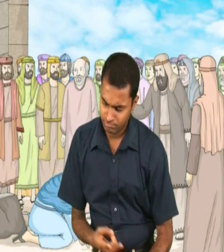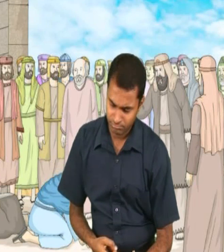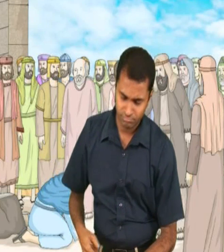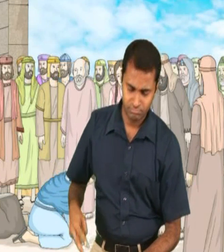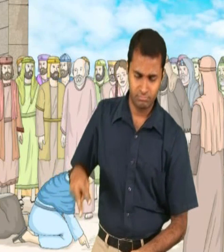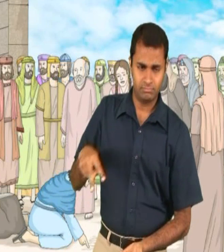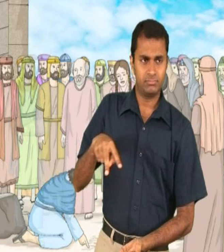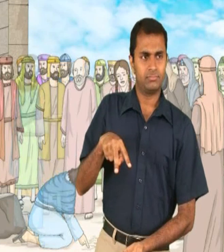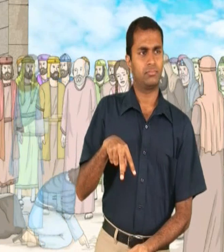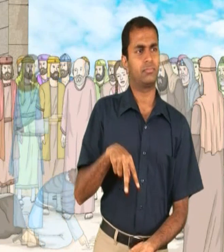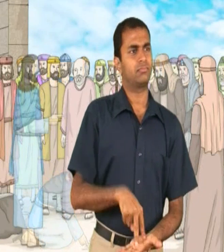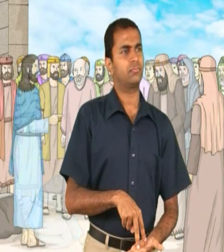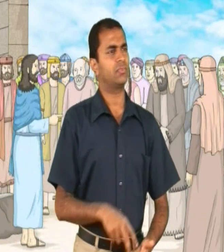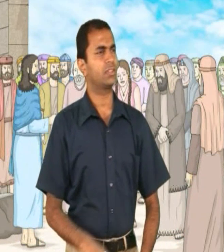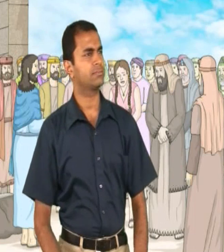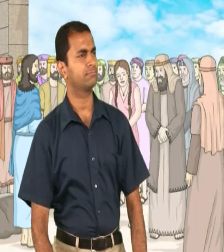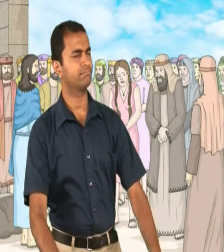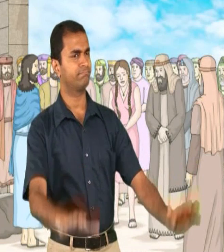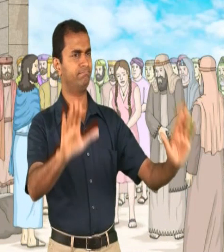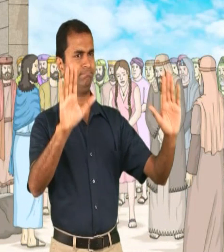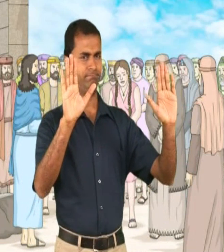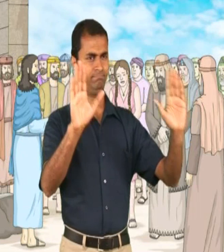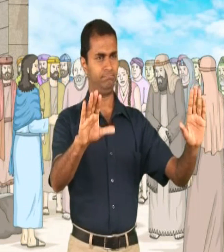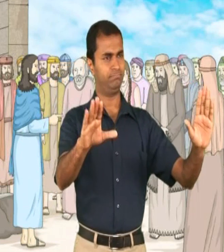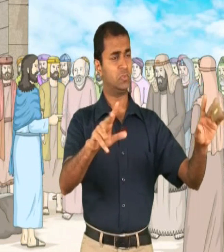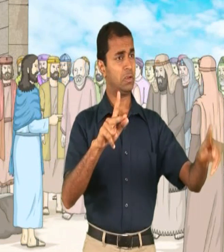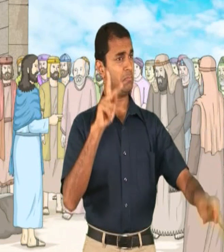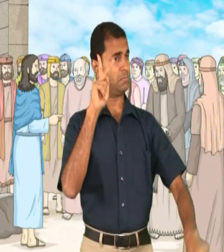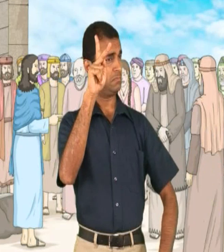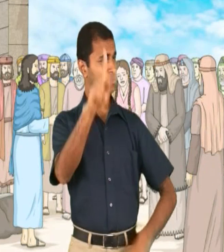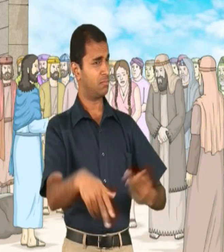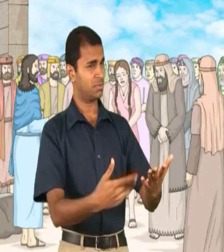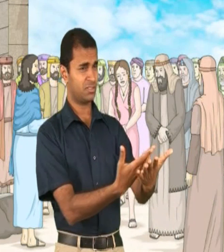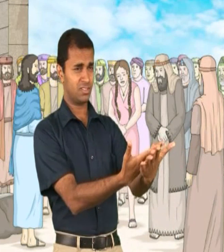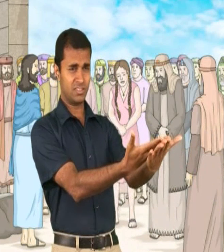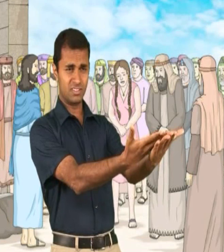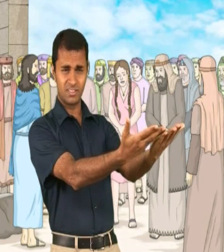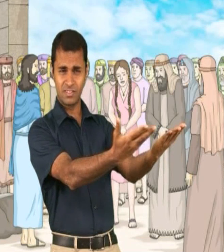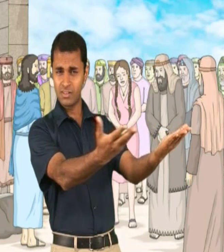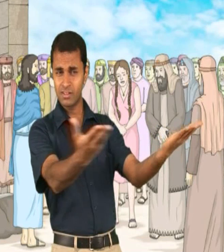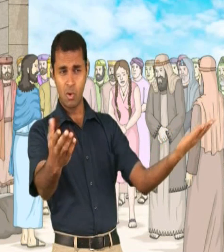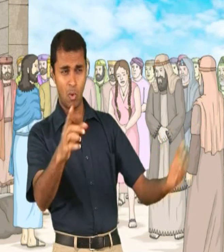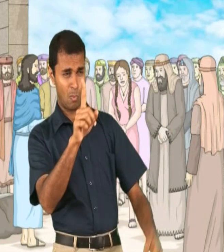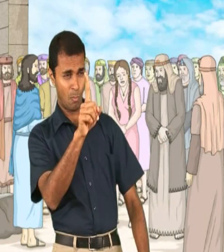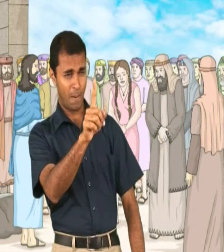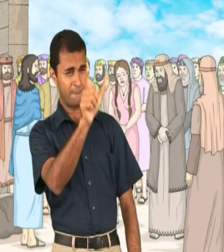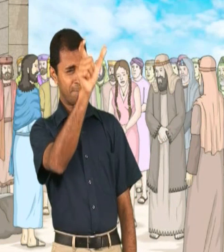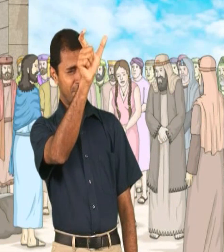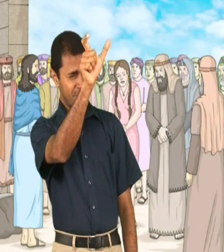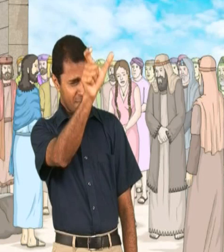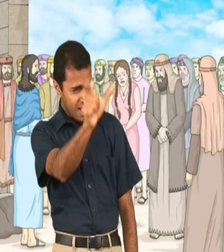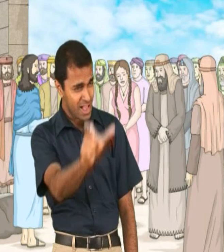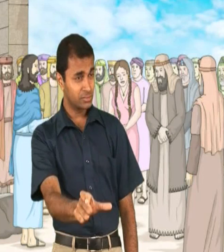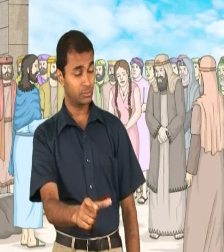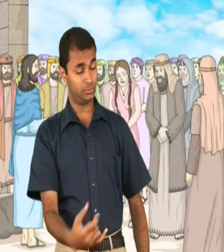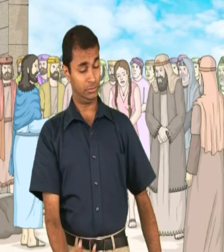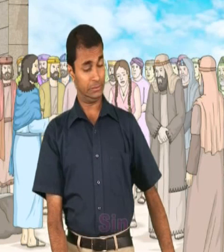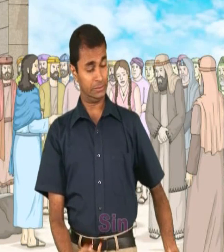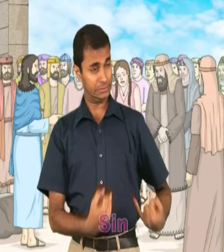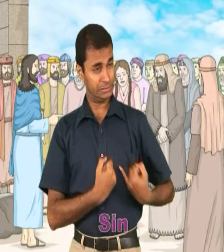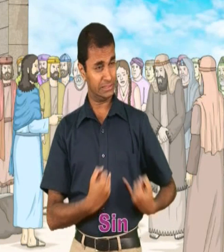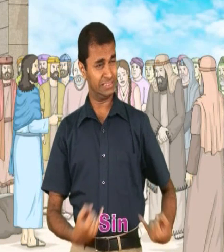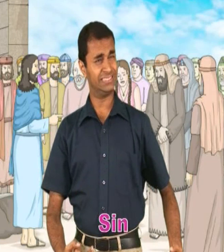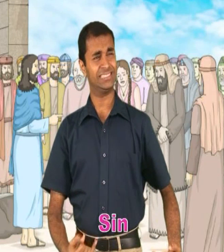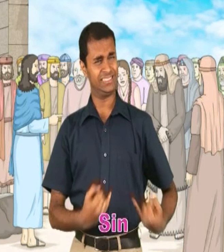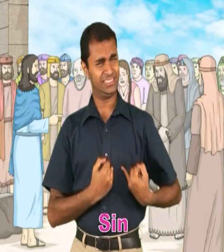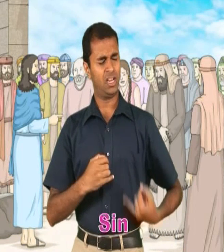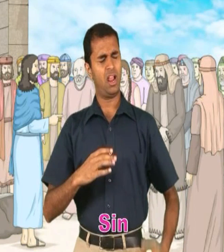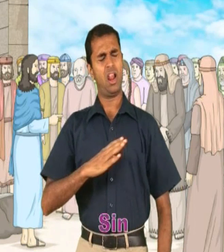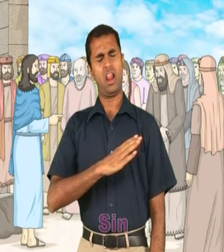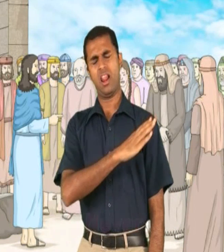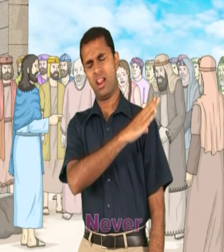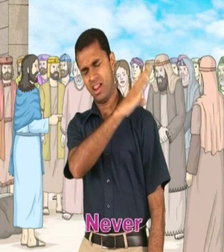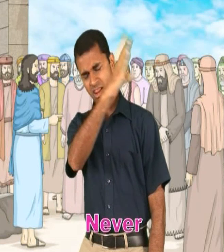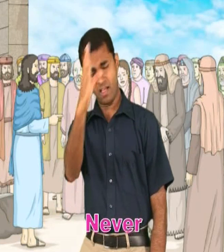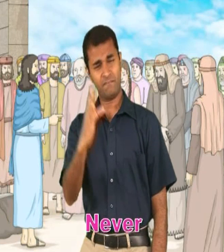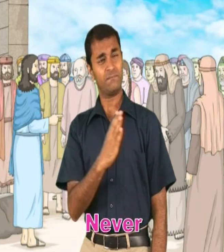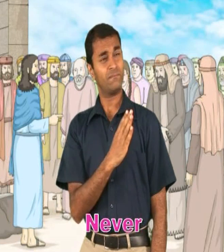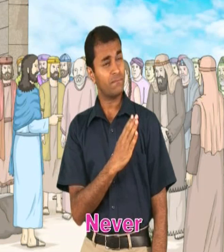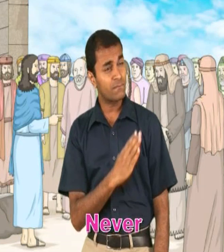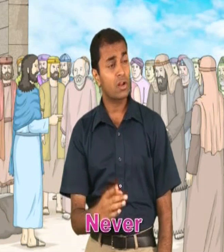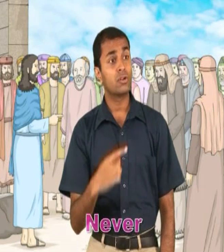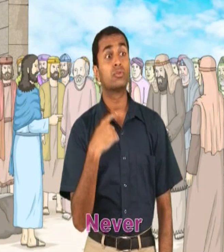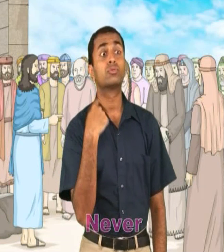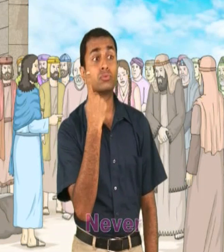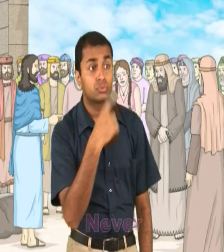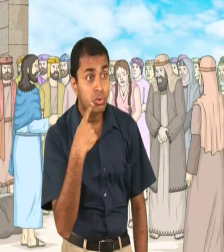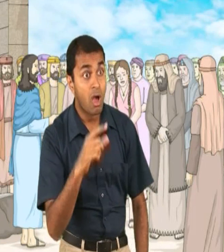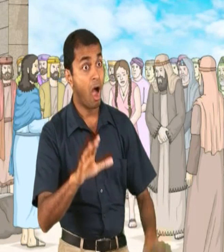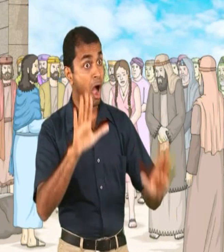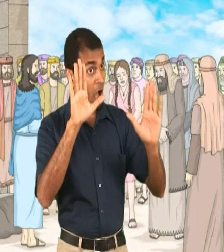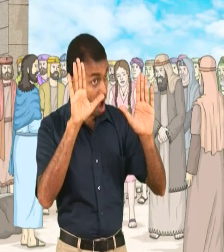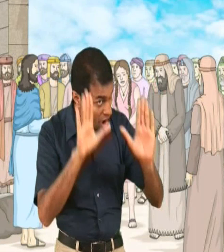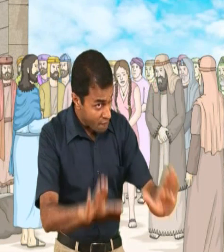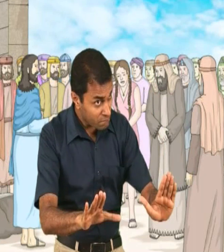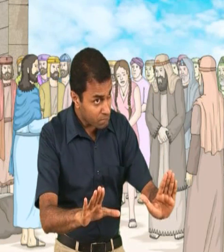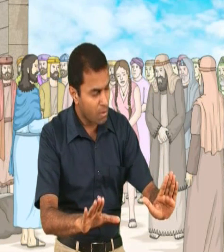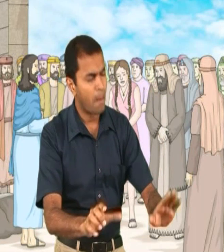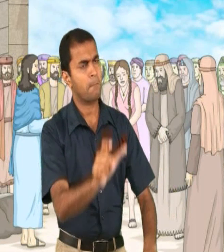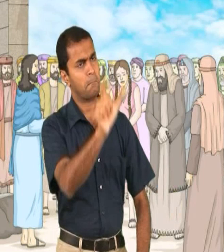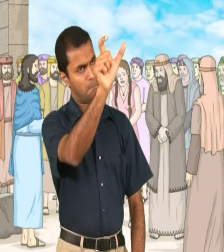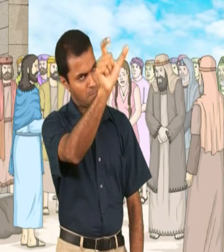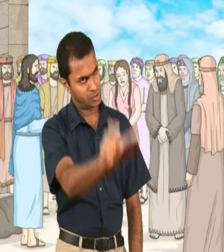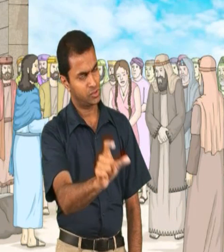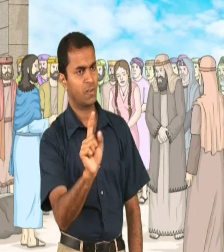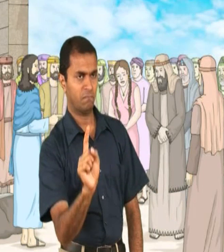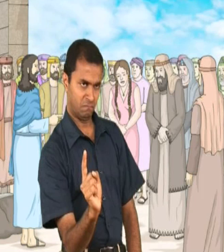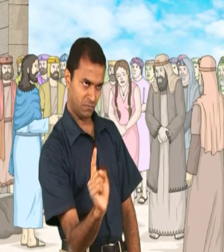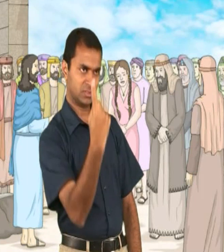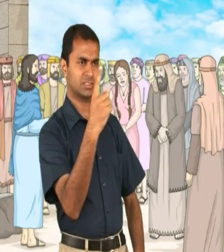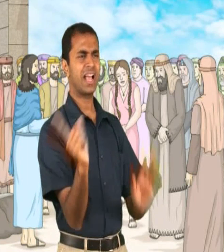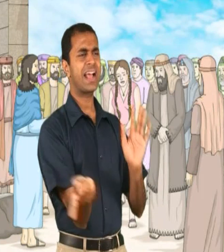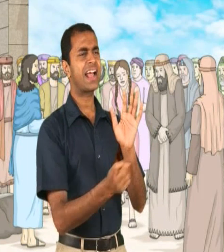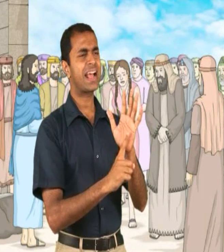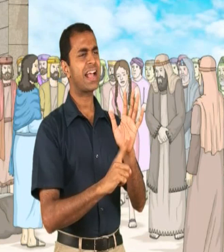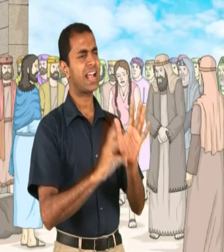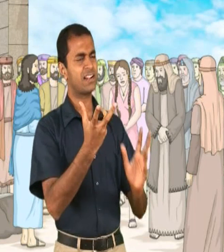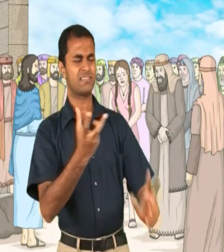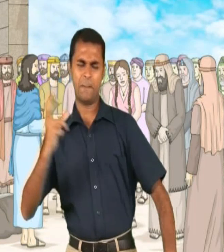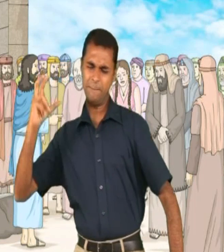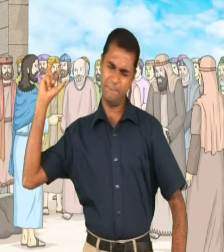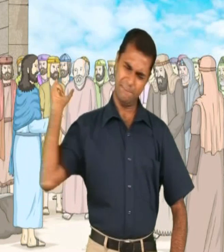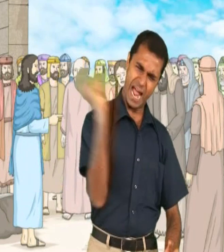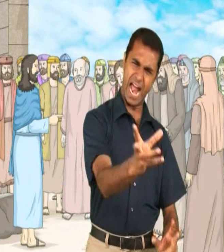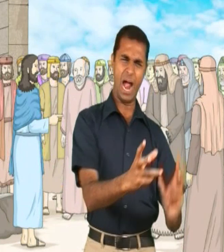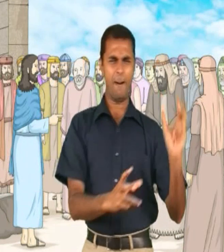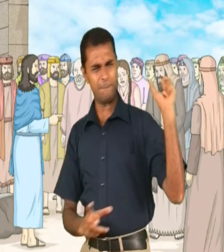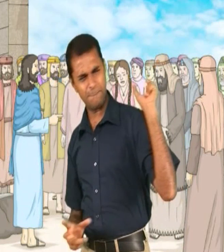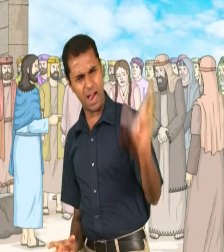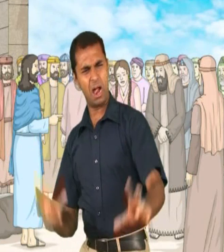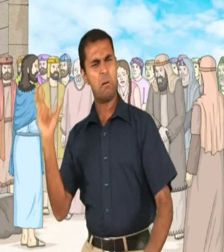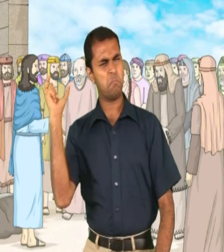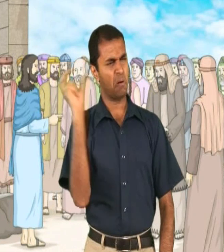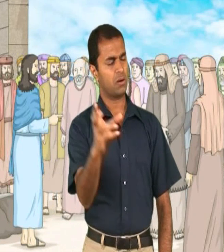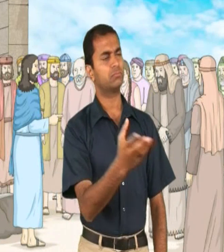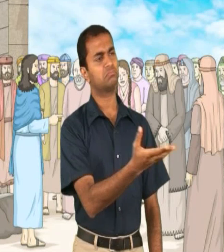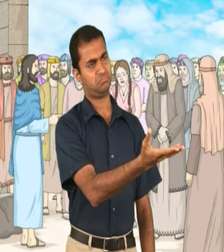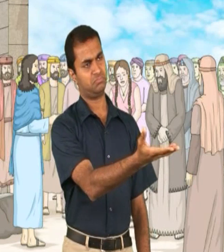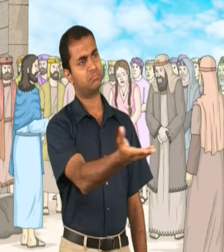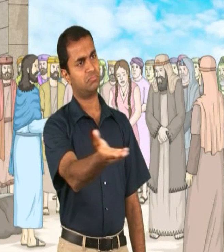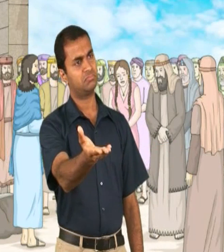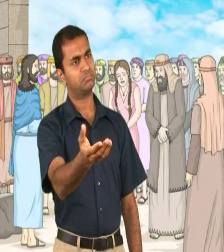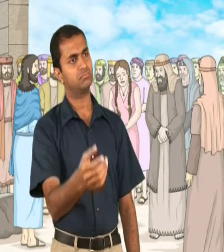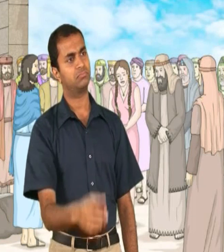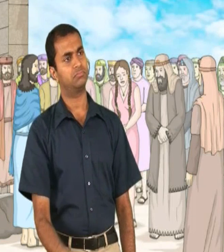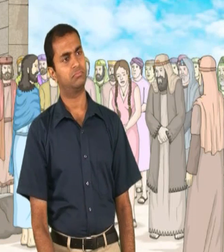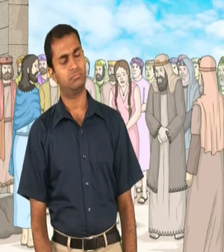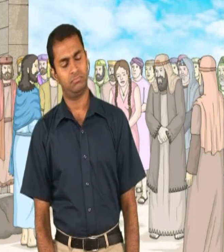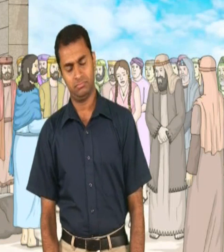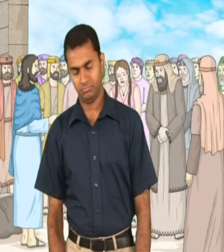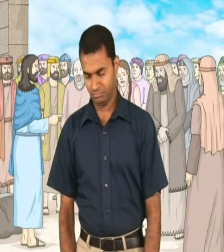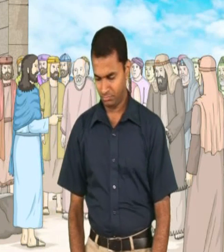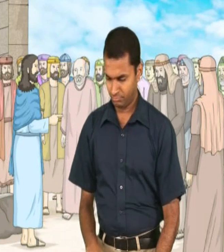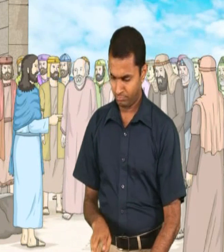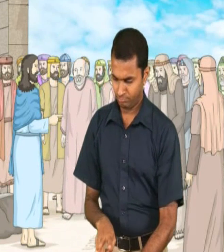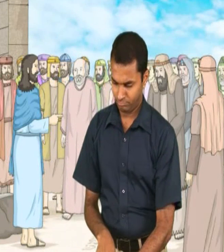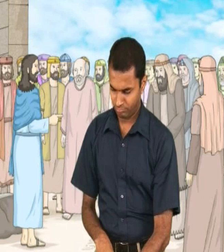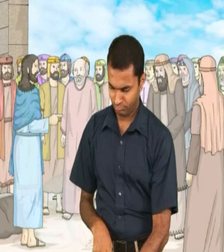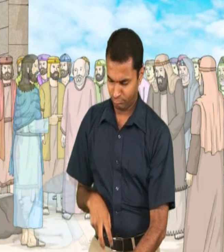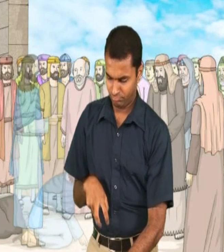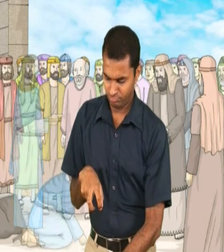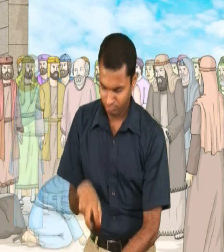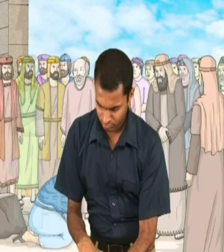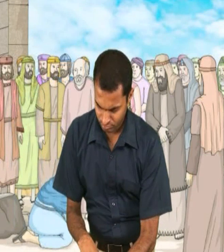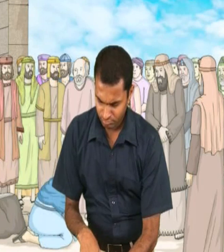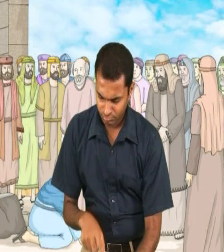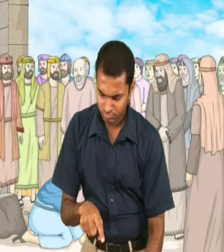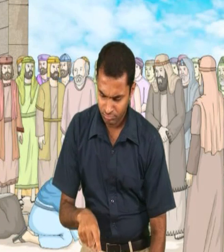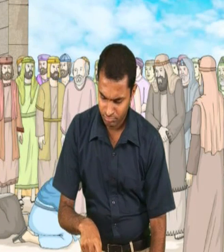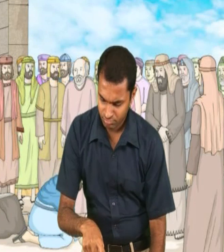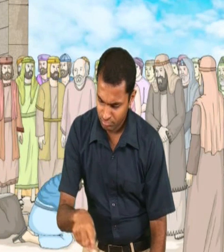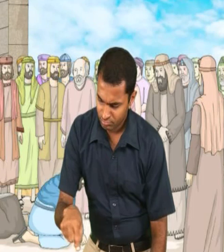When they continued to question Him, He straightened up and said to them, “Let him who is without sin among you be the first to cast a stone at her.”